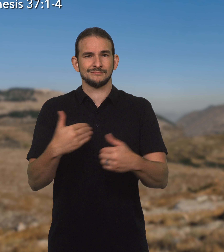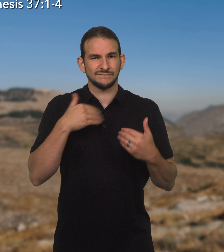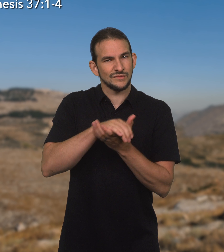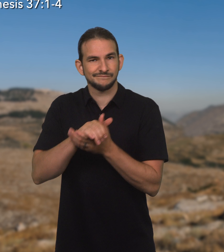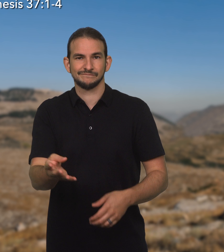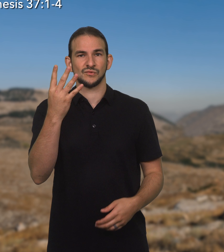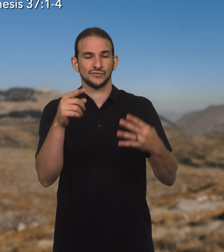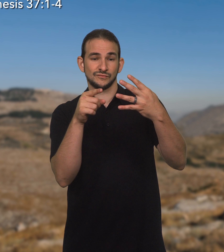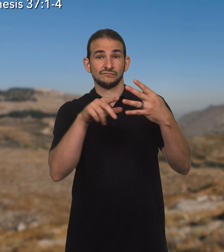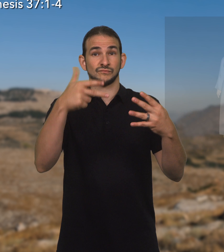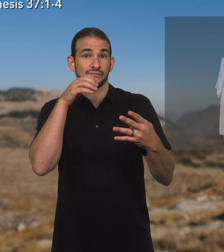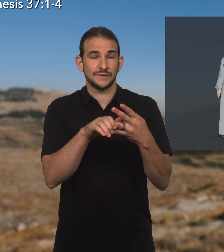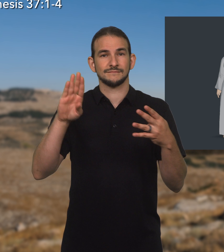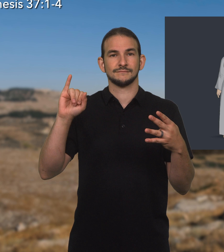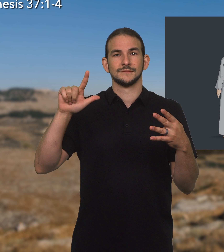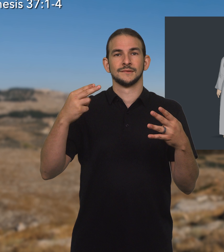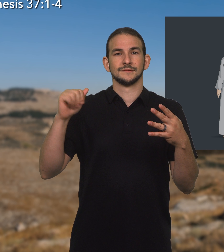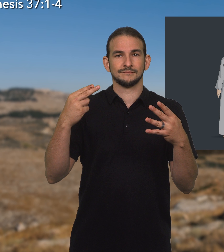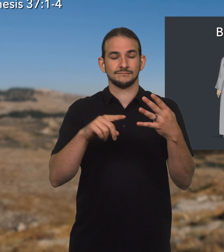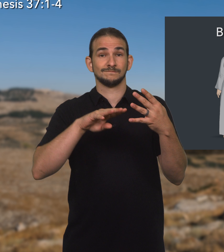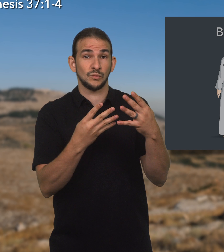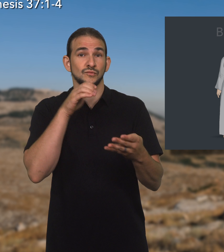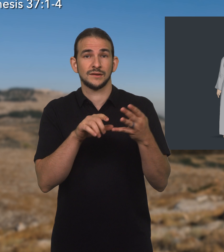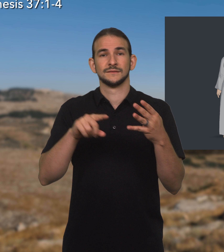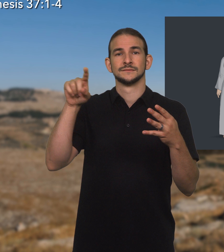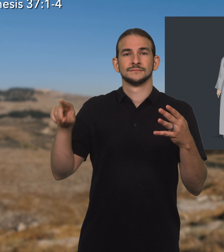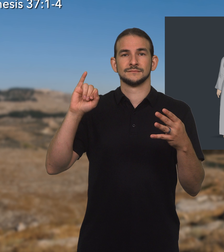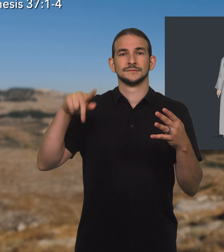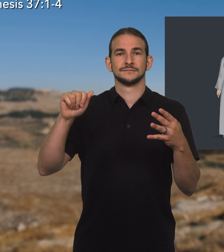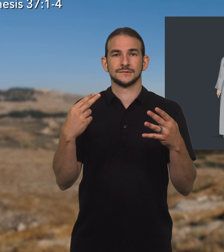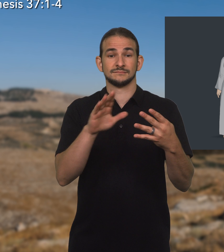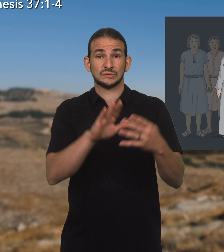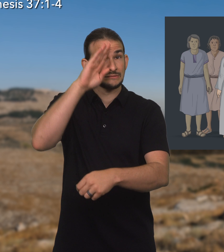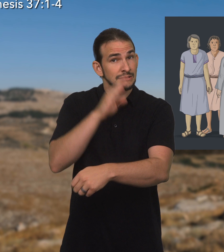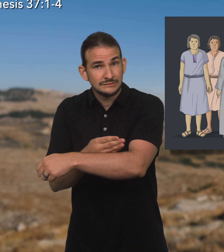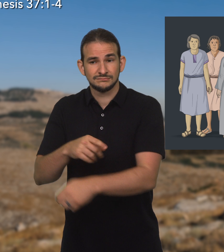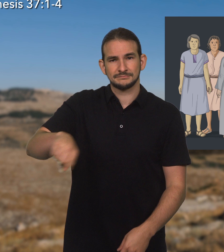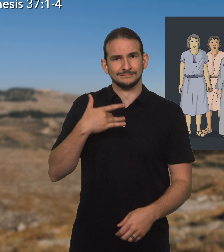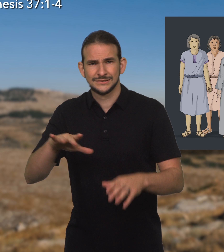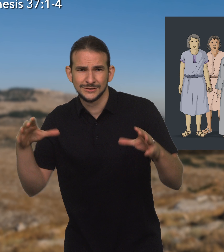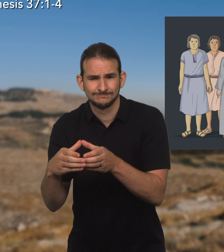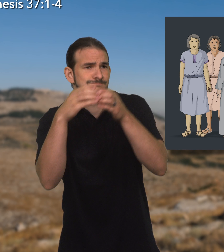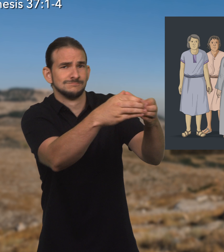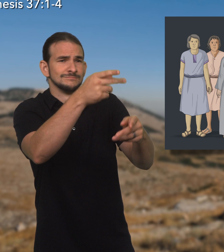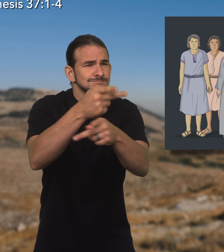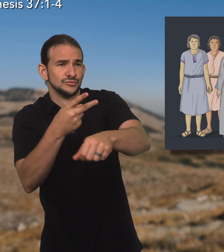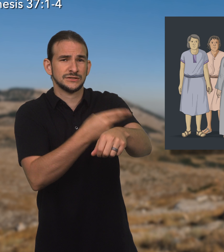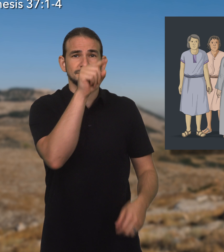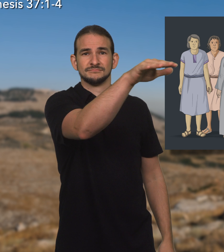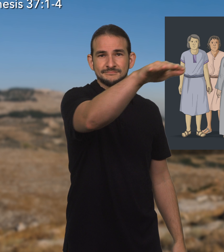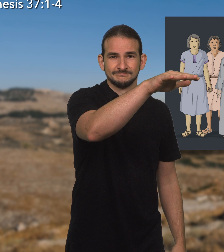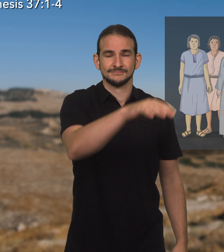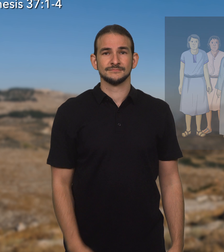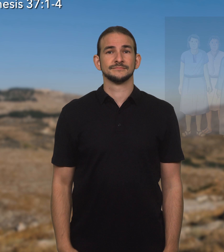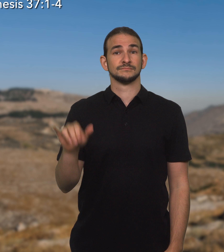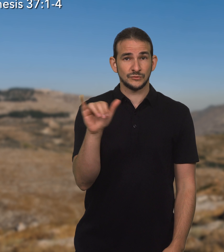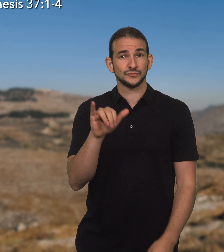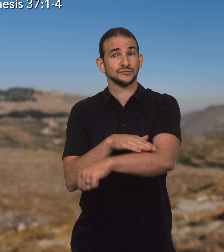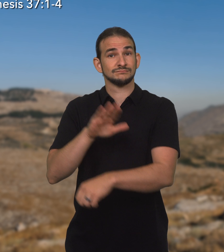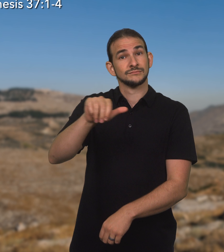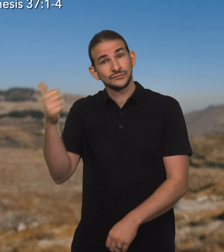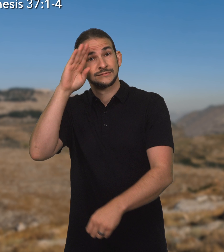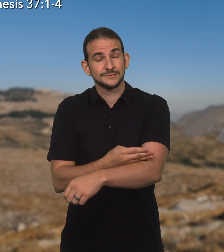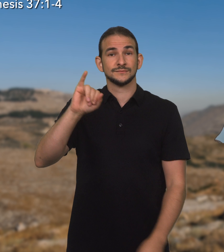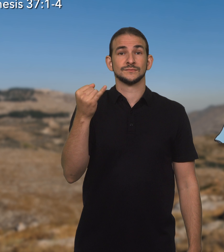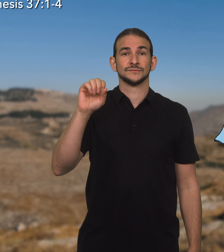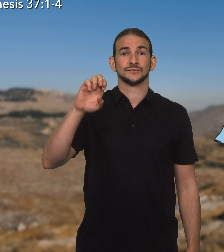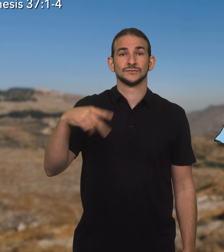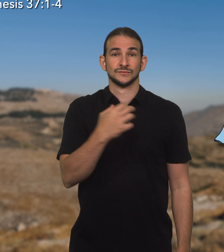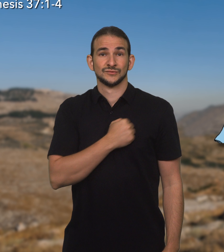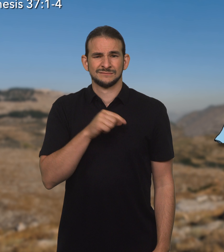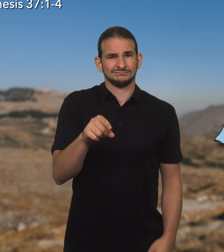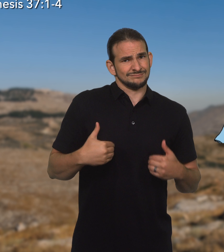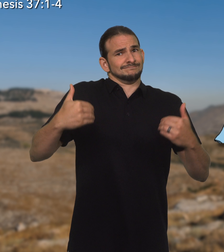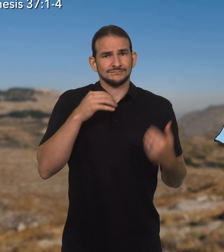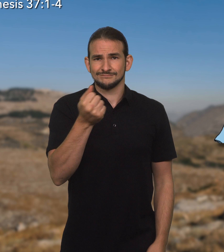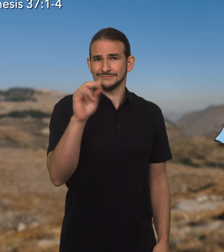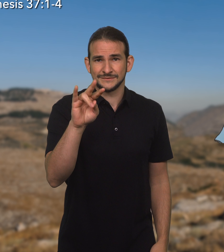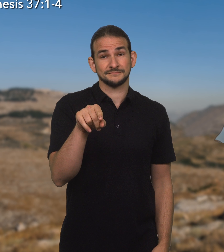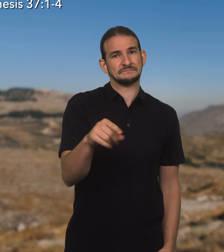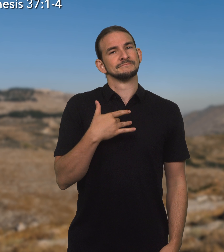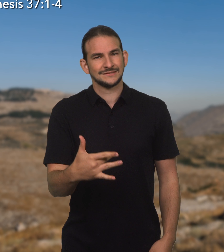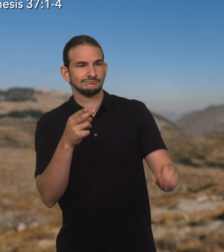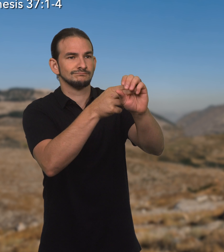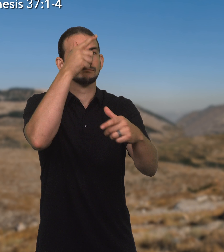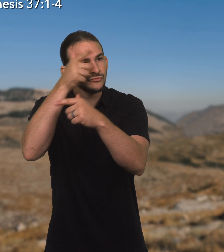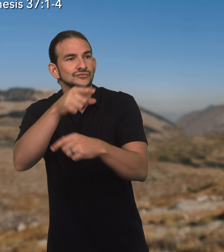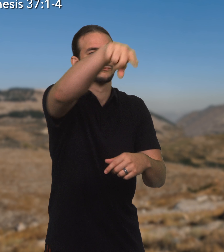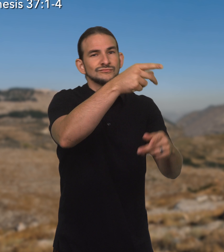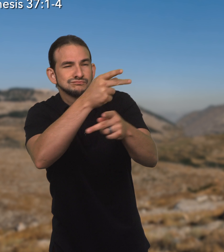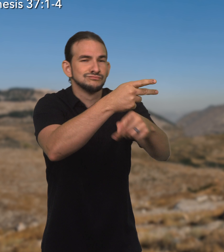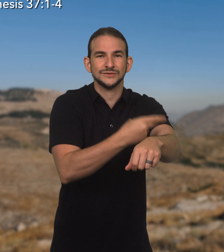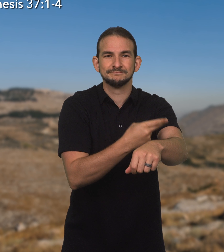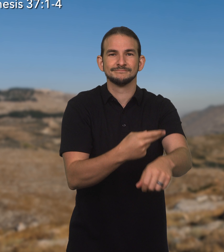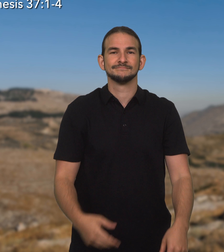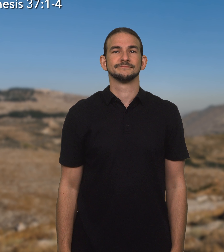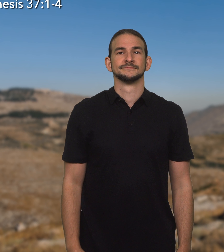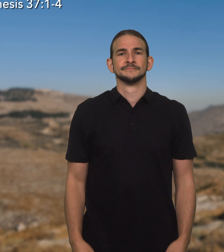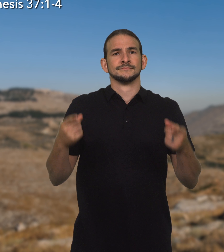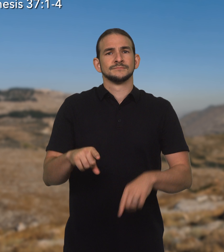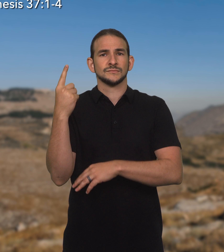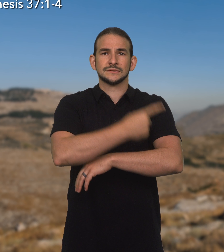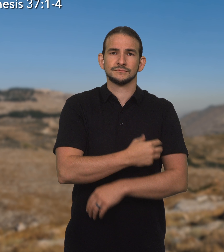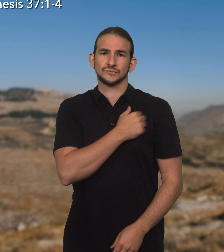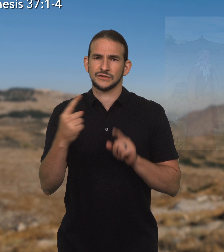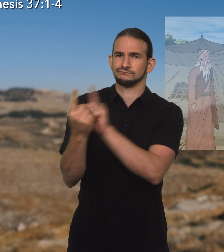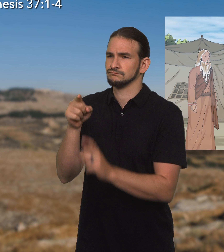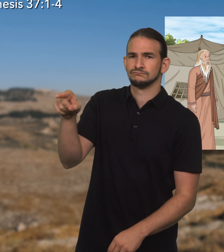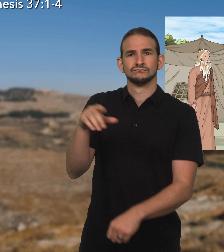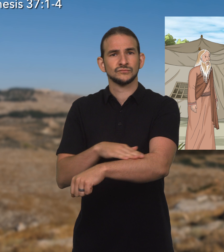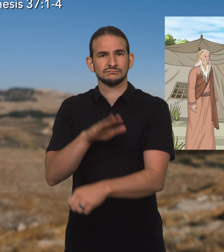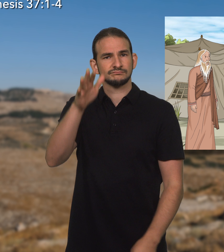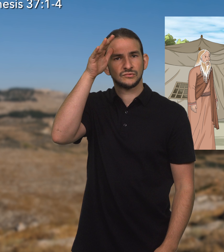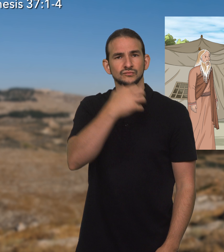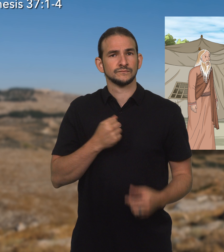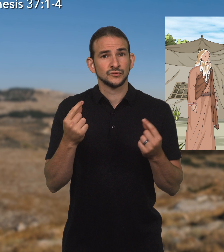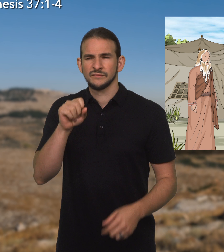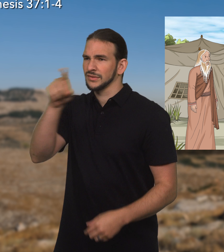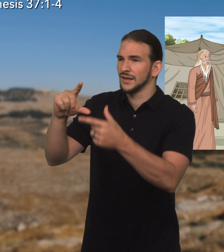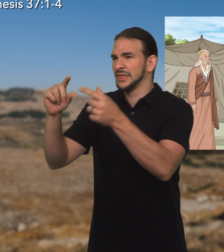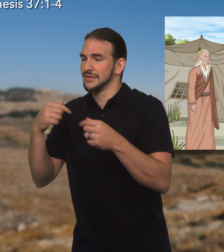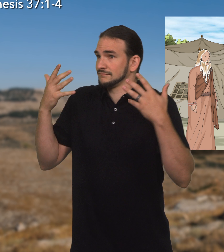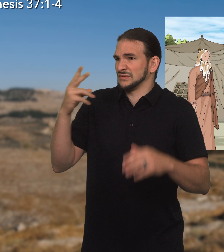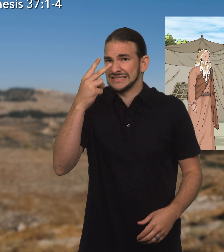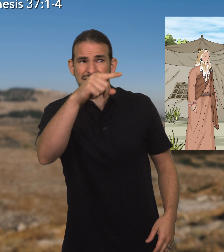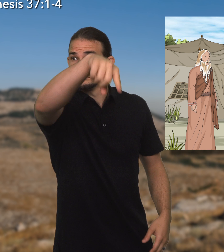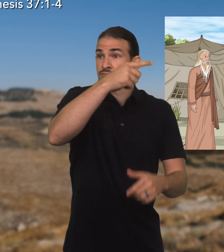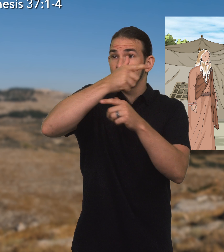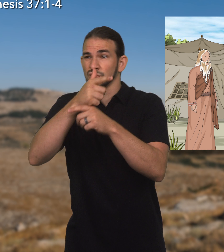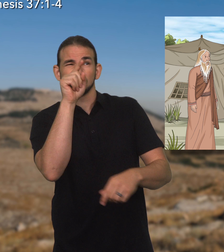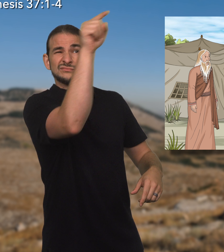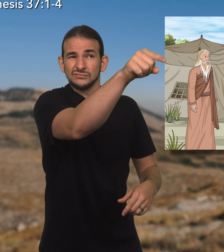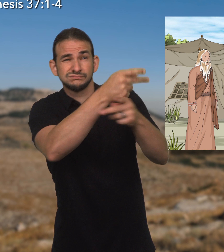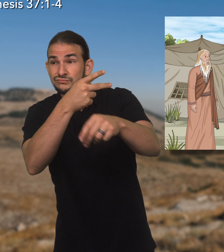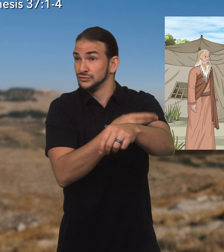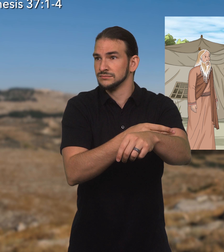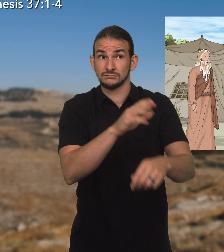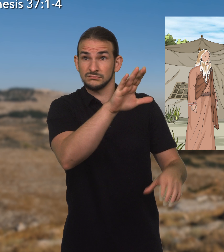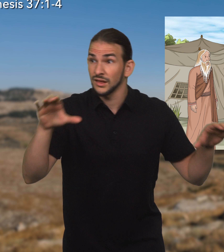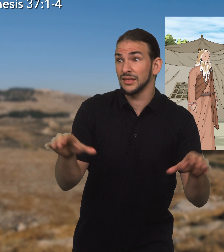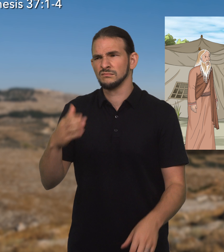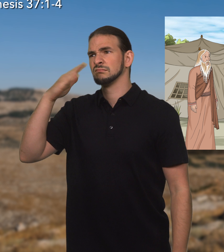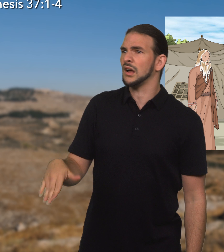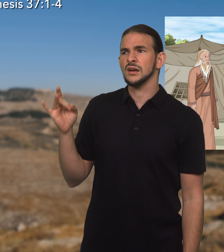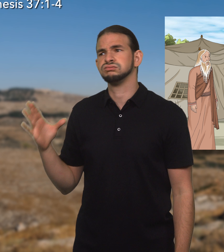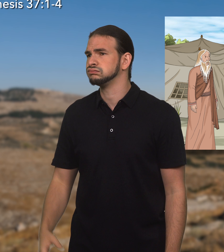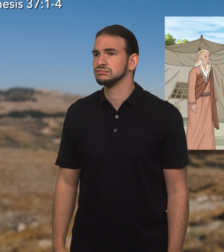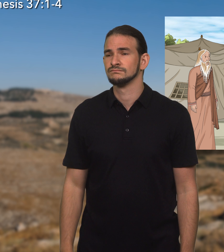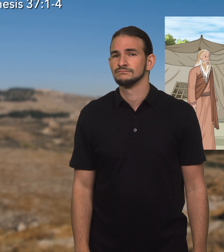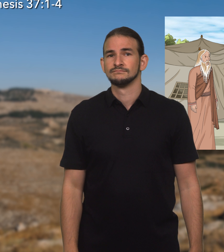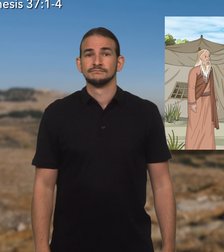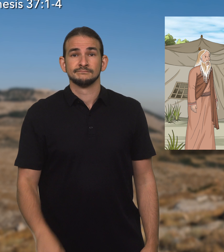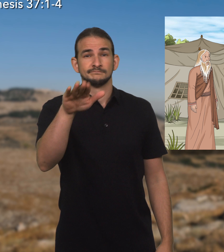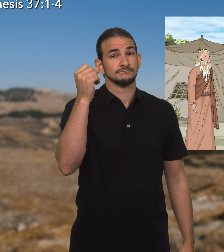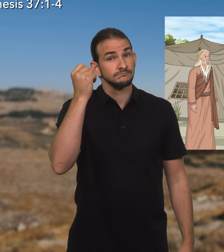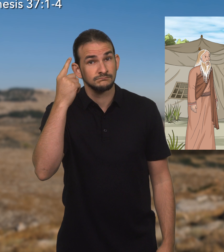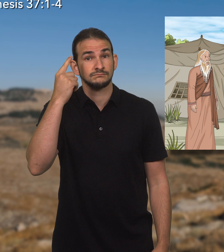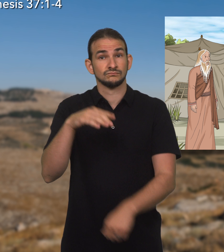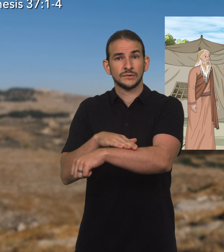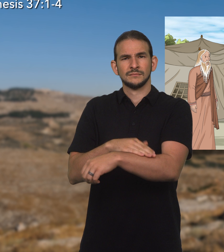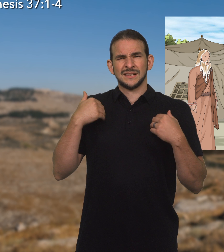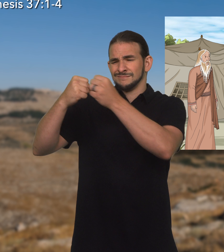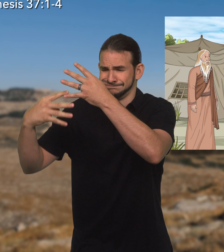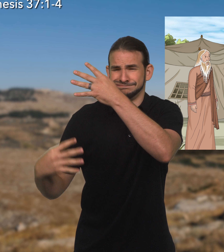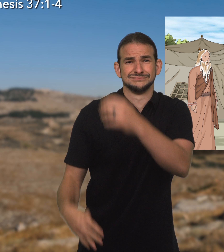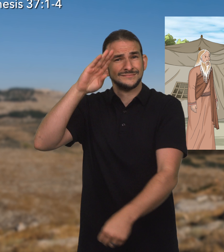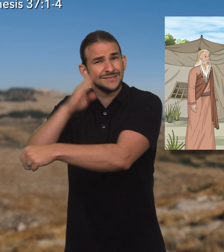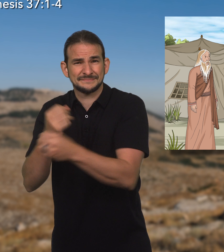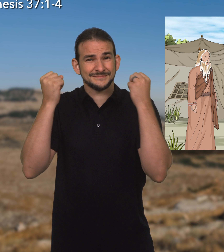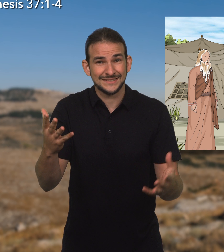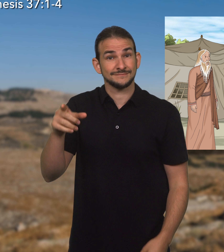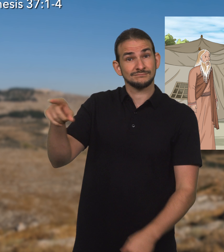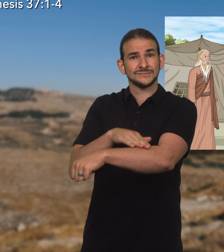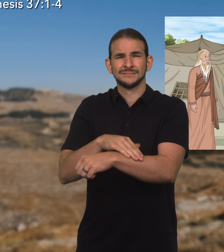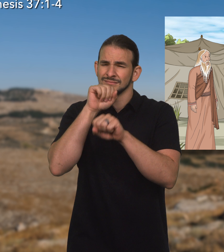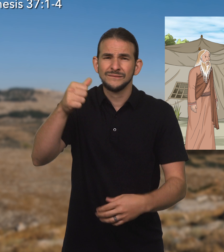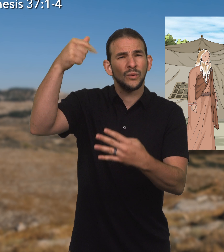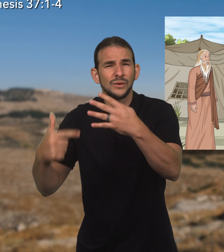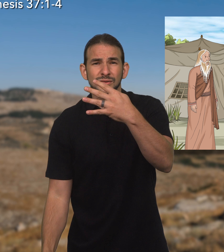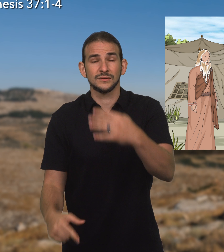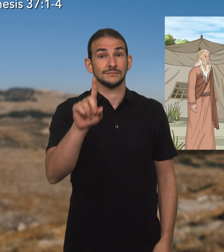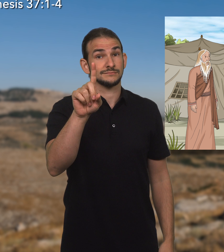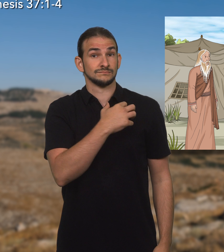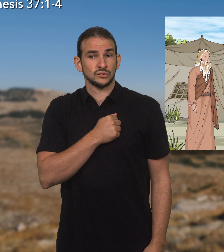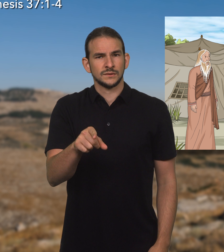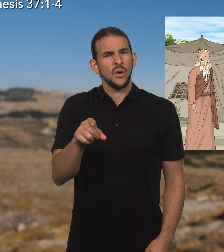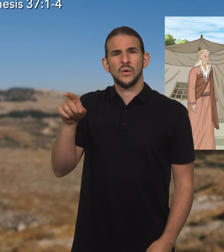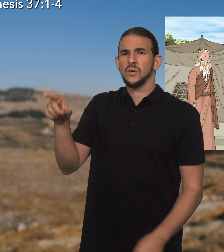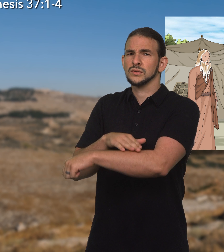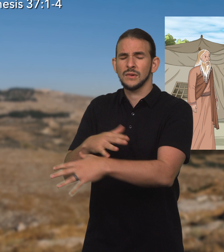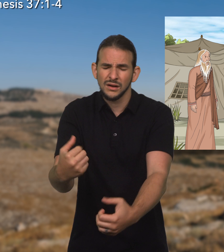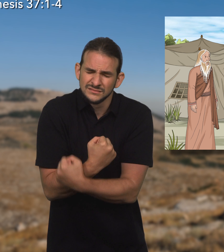When Joseph was seventeen years old, he was tending the flock with his brothers, the sons of his father’s wives Bilhah and Zilpah, and he brought their father a bad report about them.